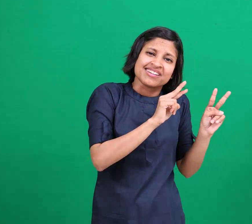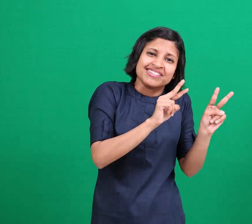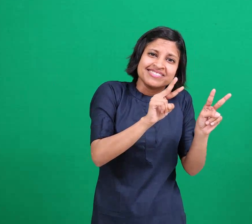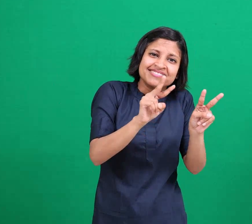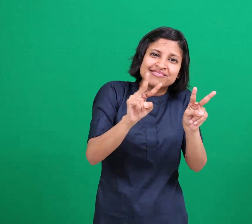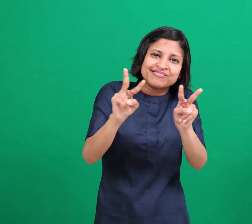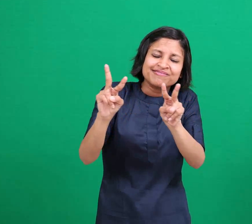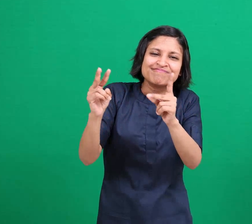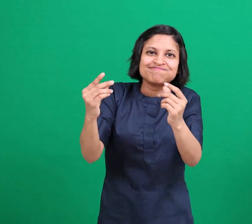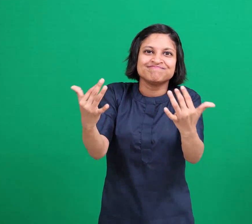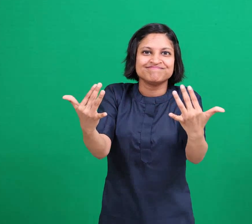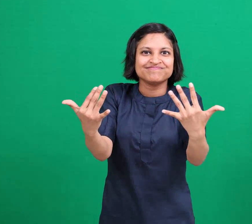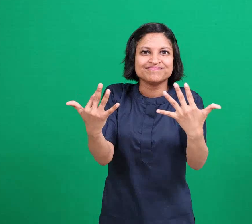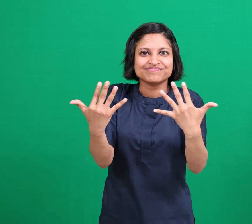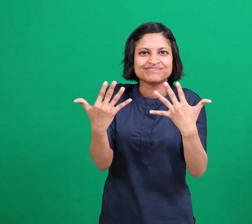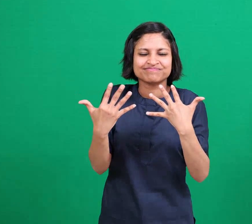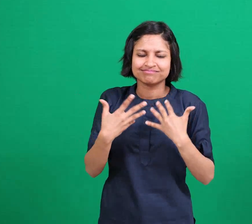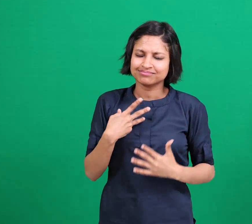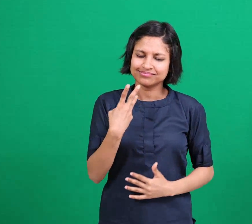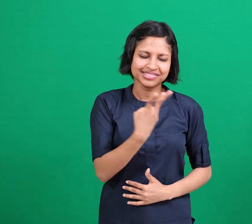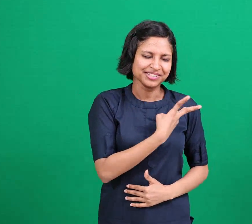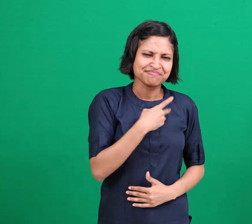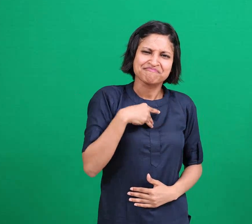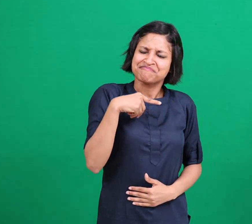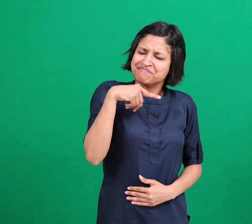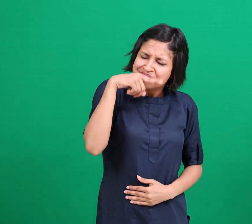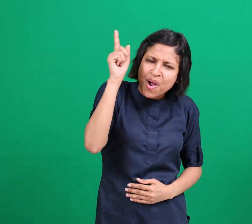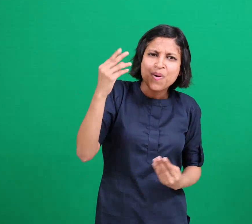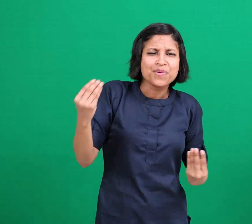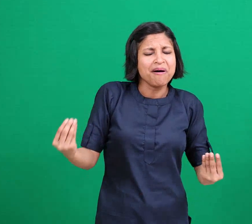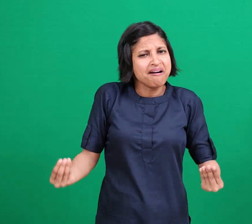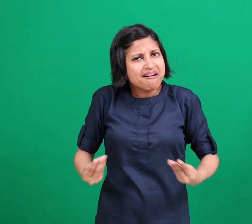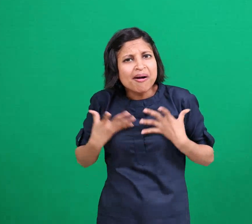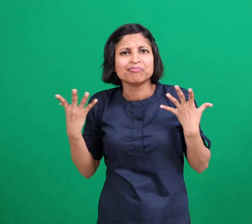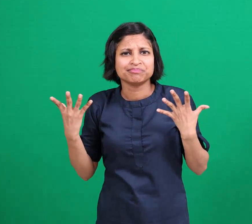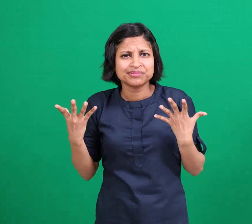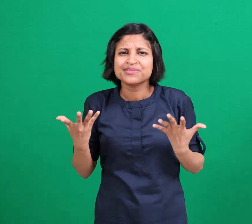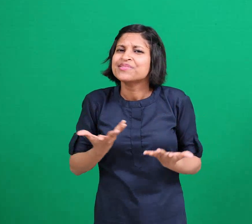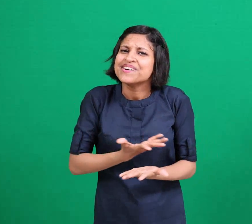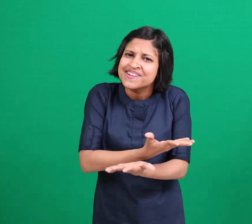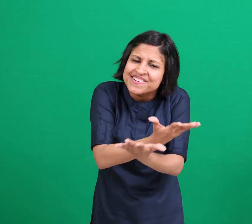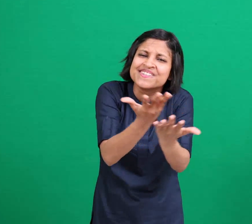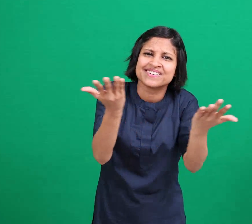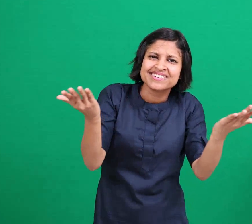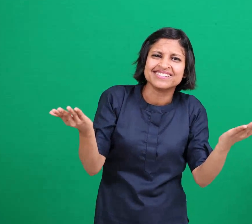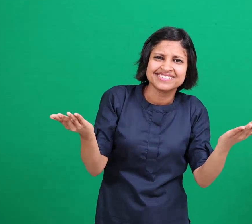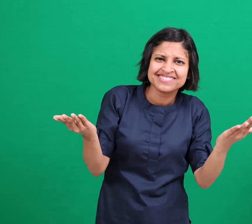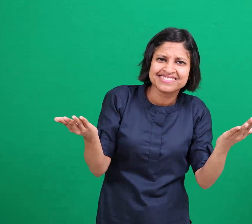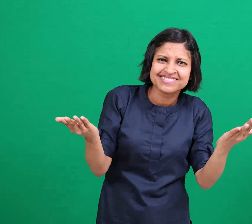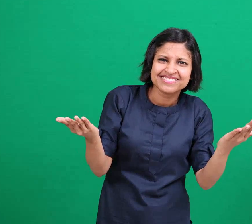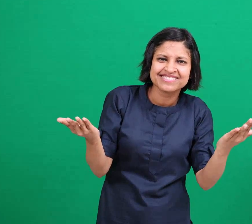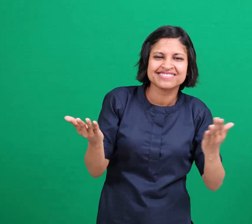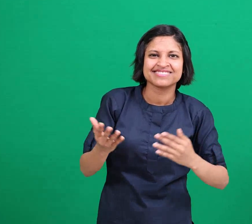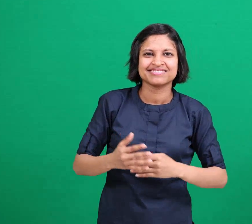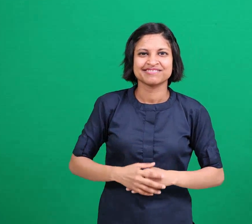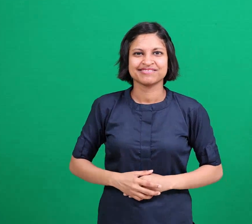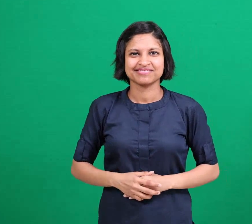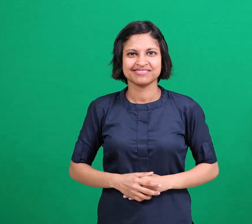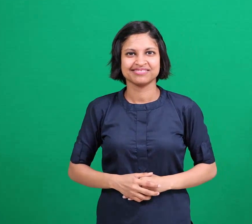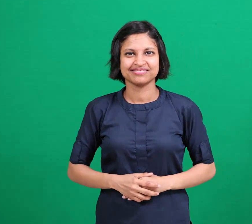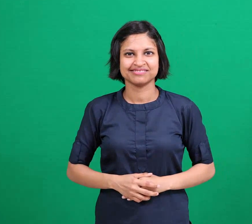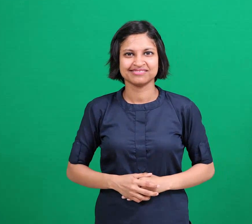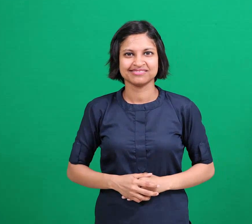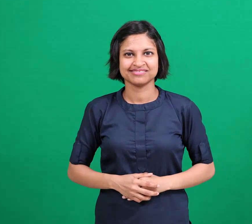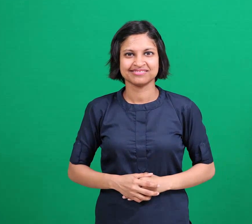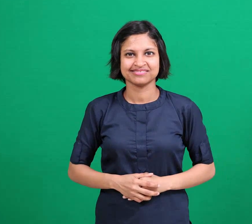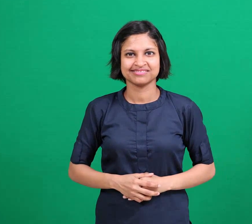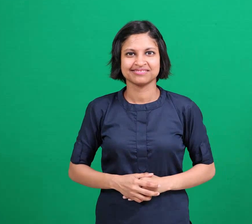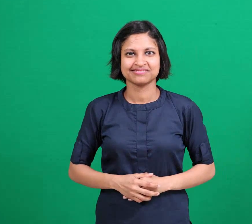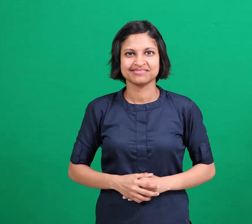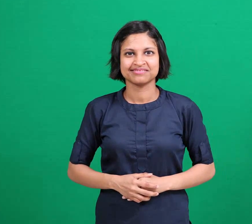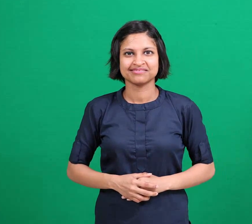You are indeed our glory and our joy.